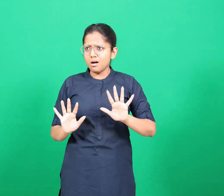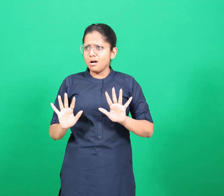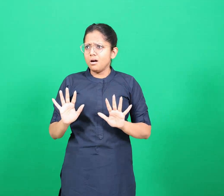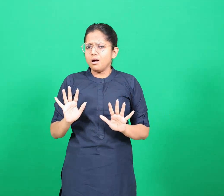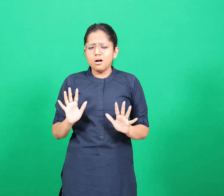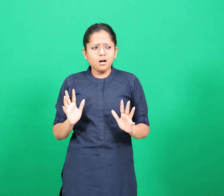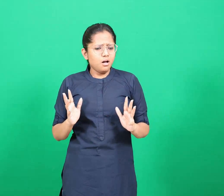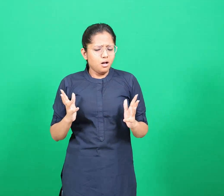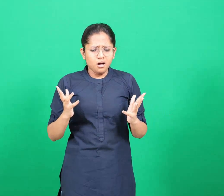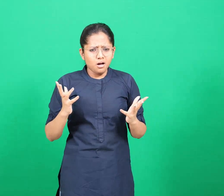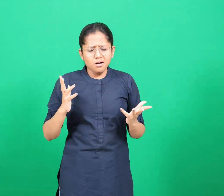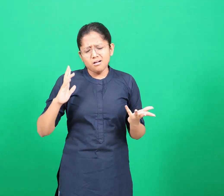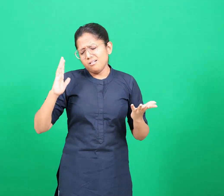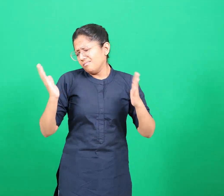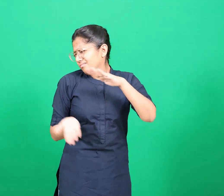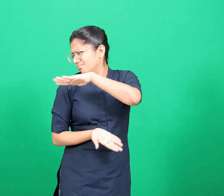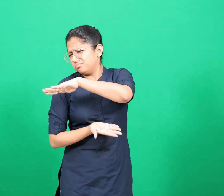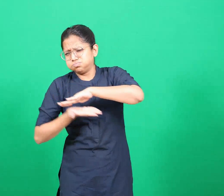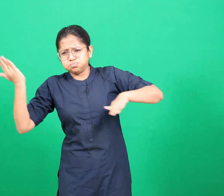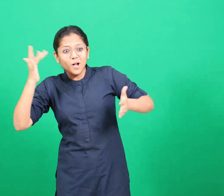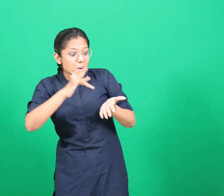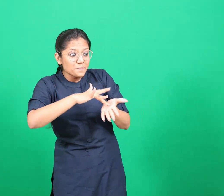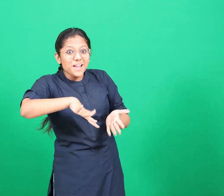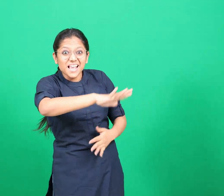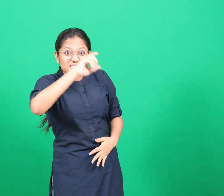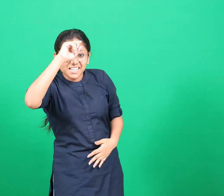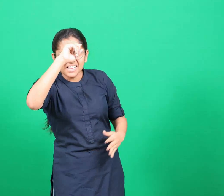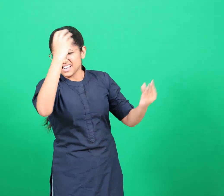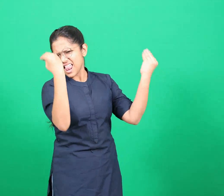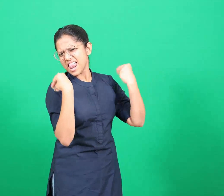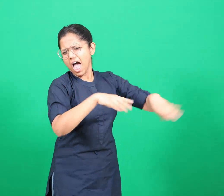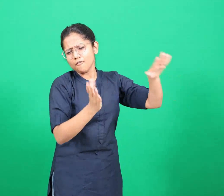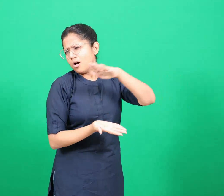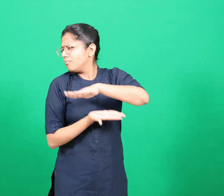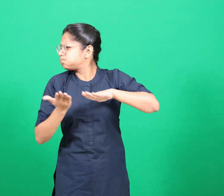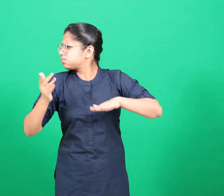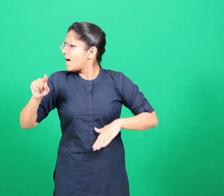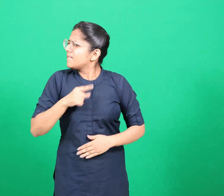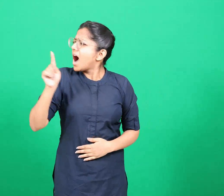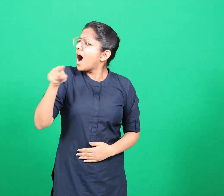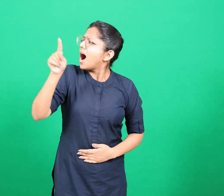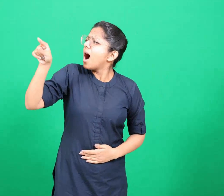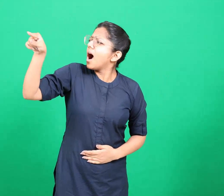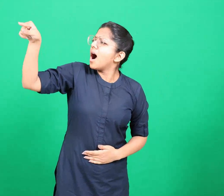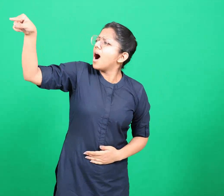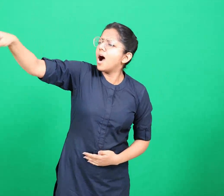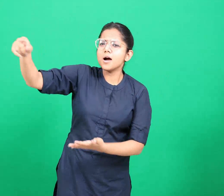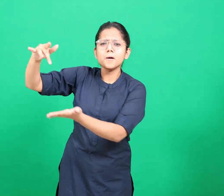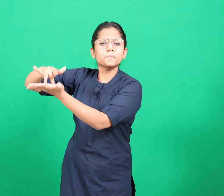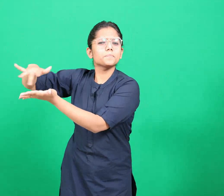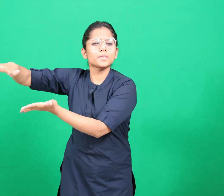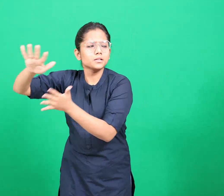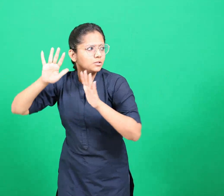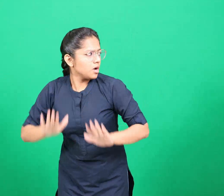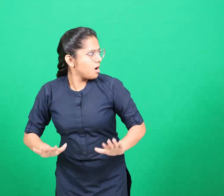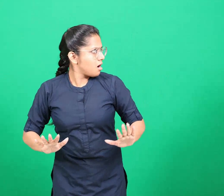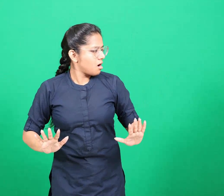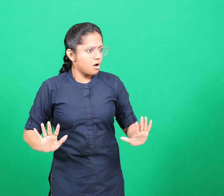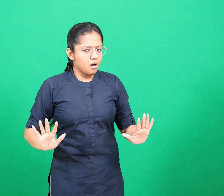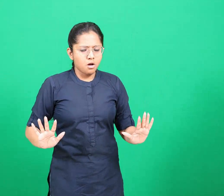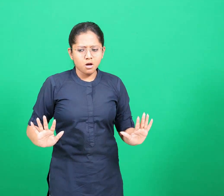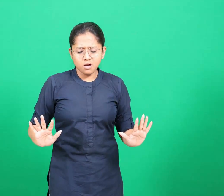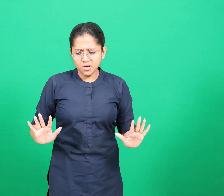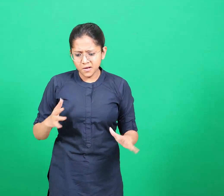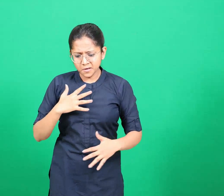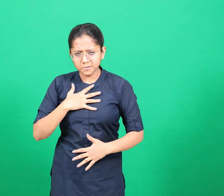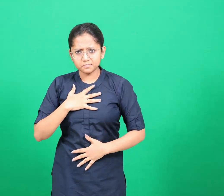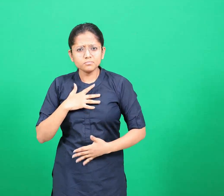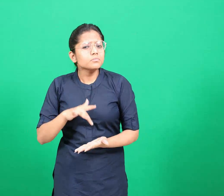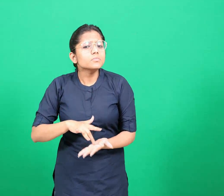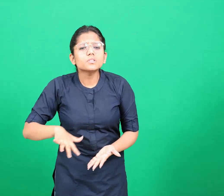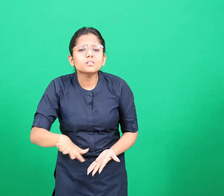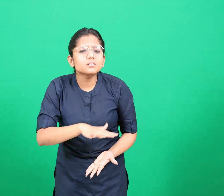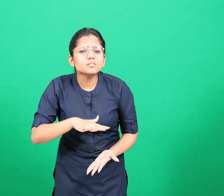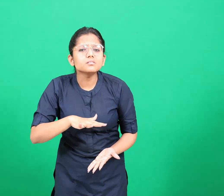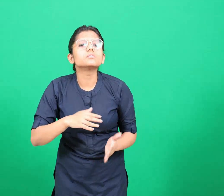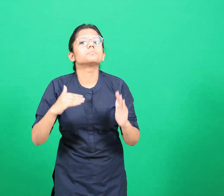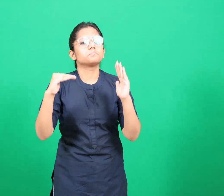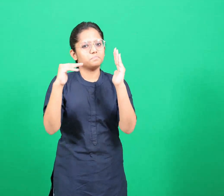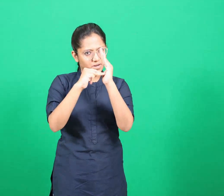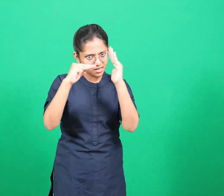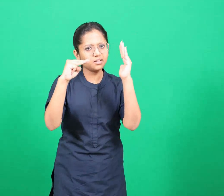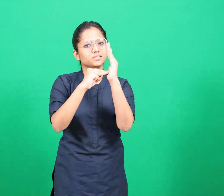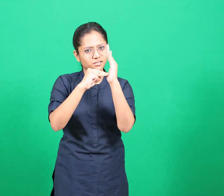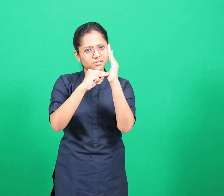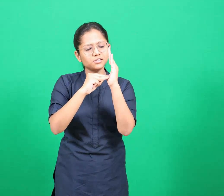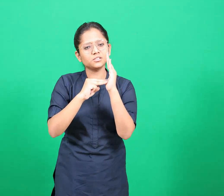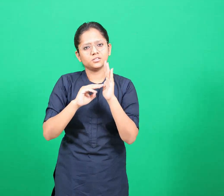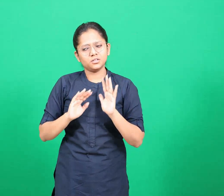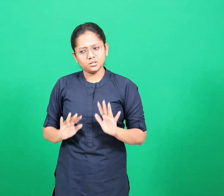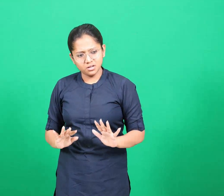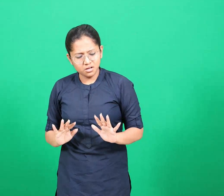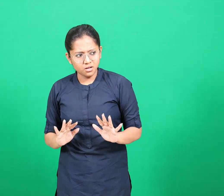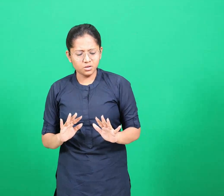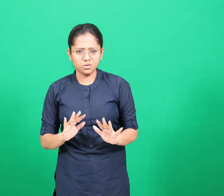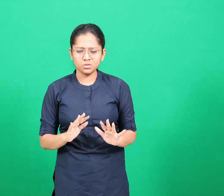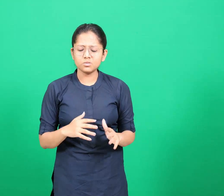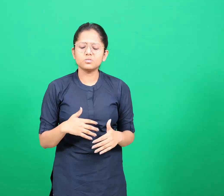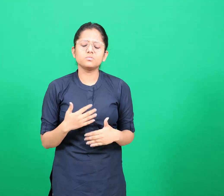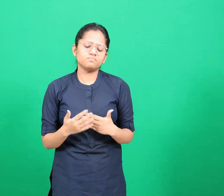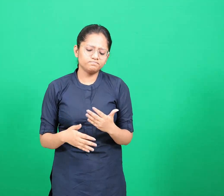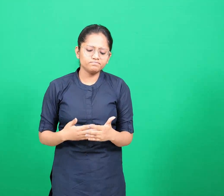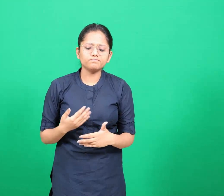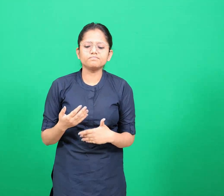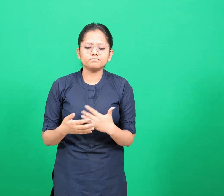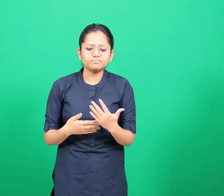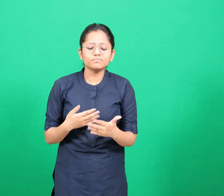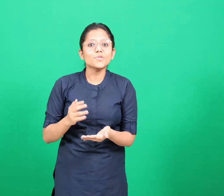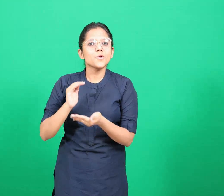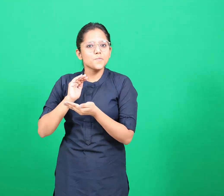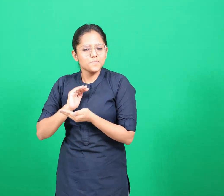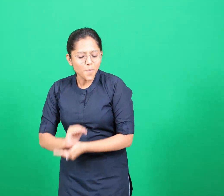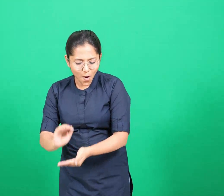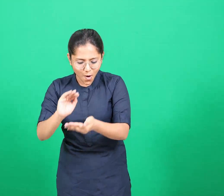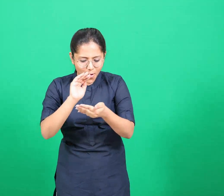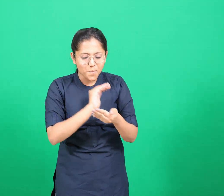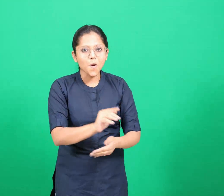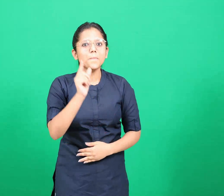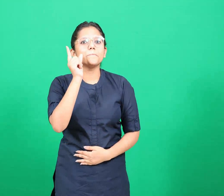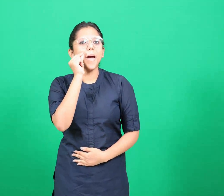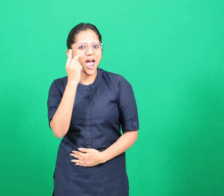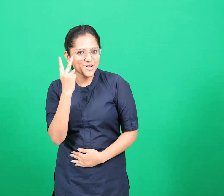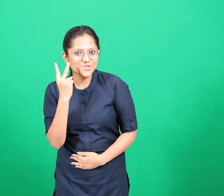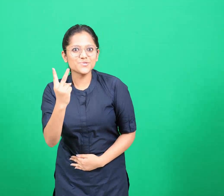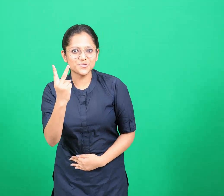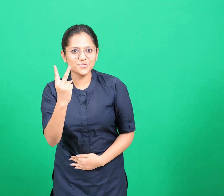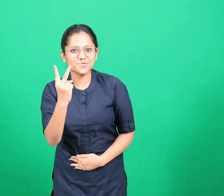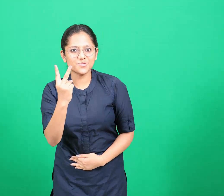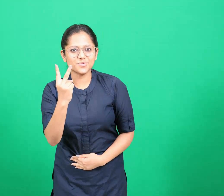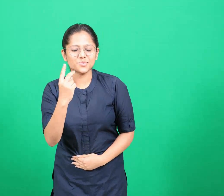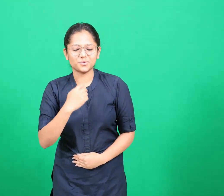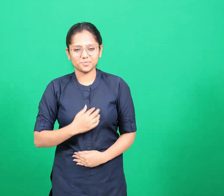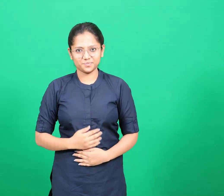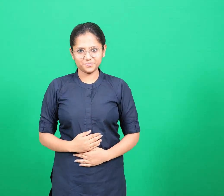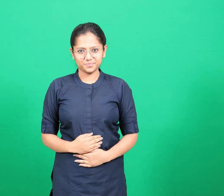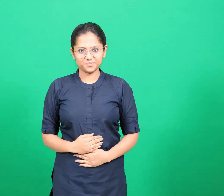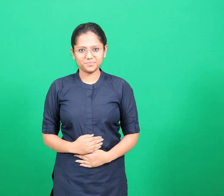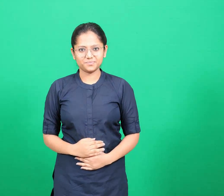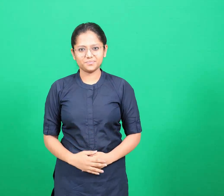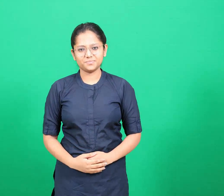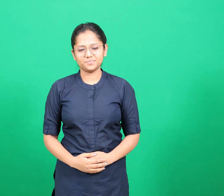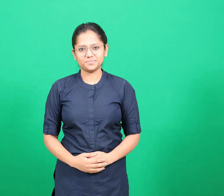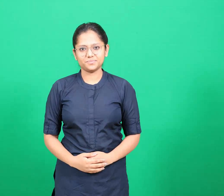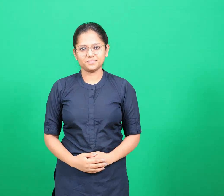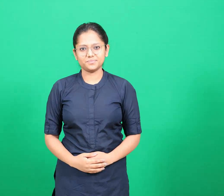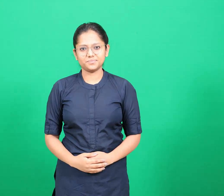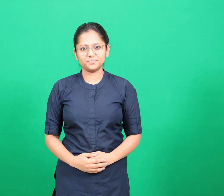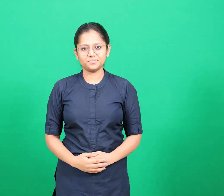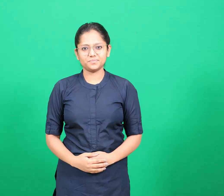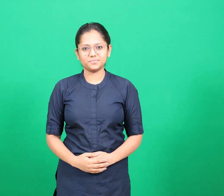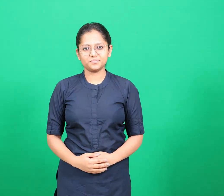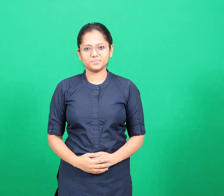At this remark, Moses fled to the land of Midian, where he lived as a foreigner and had two sons.